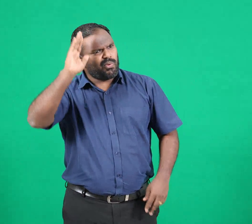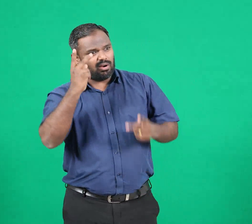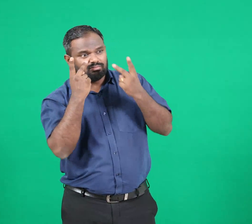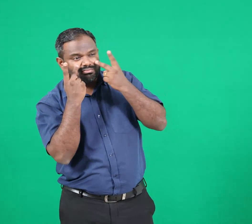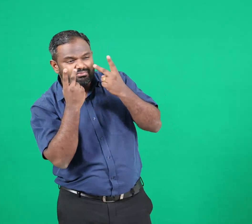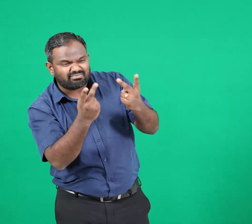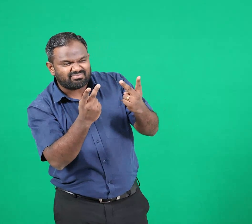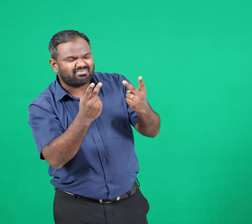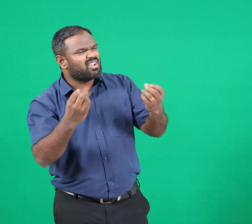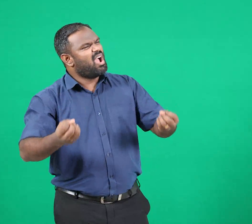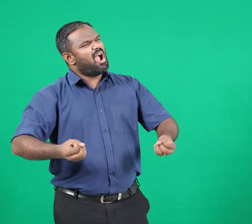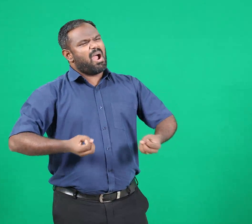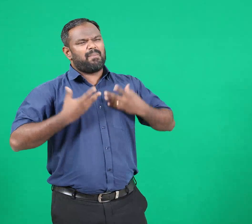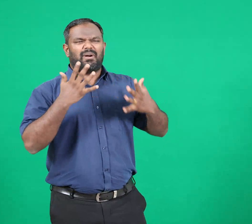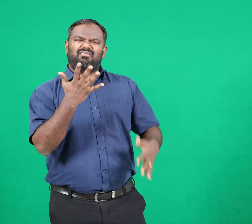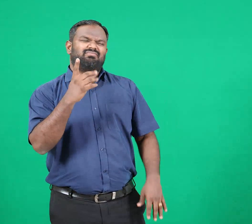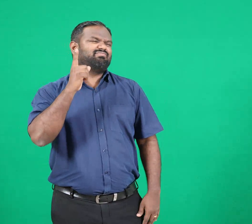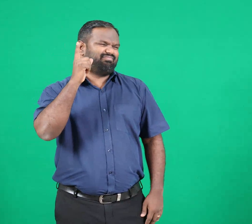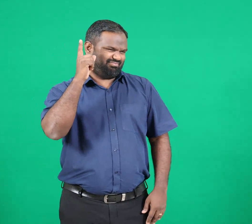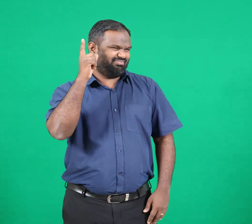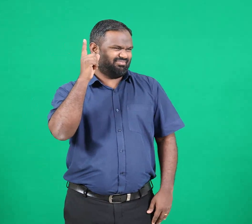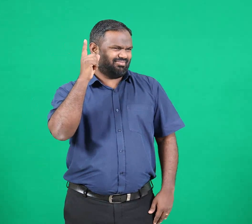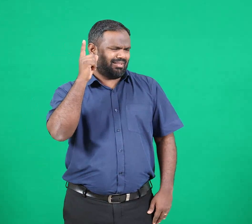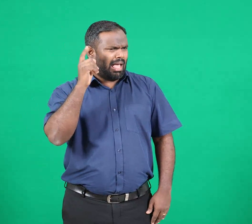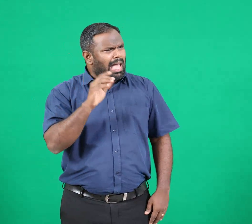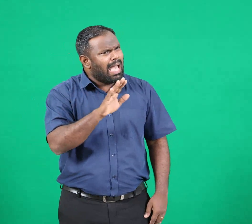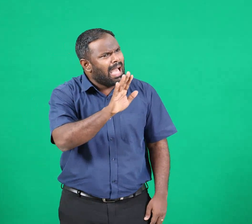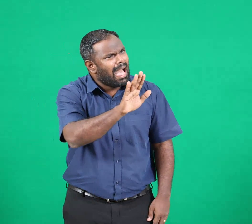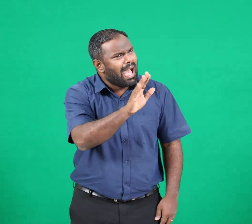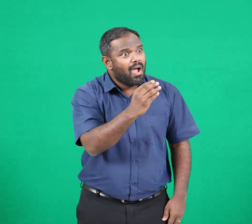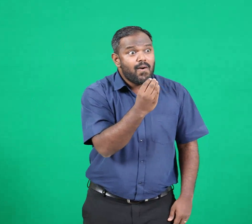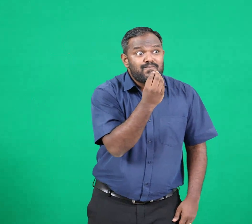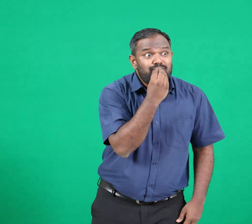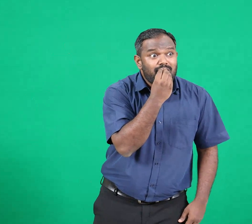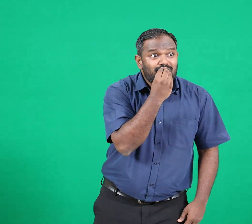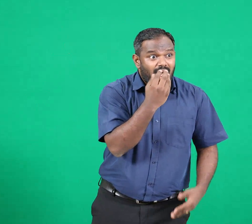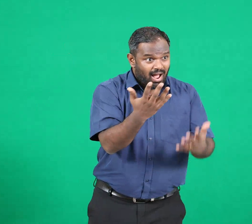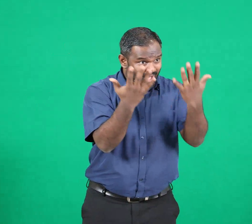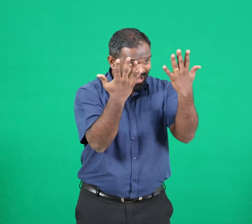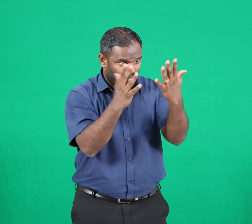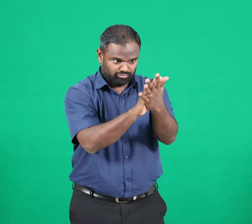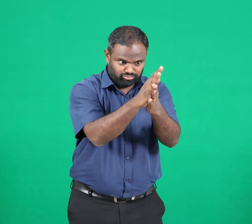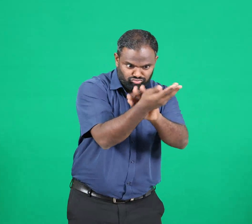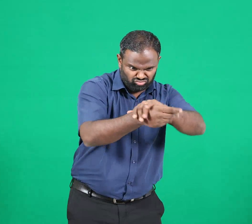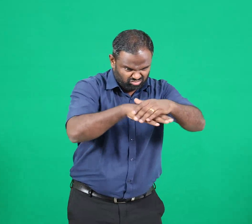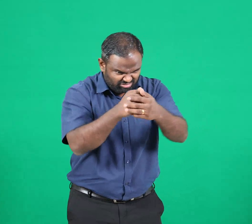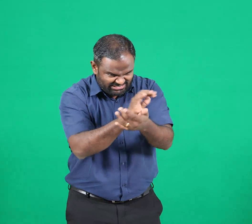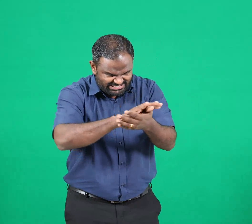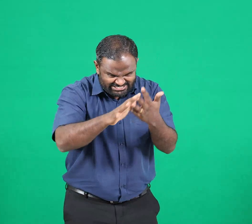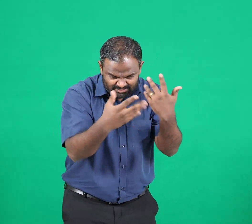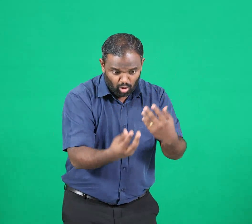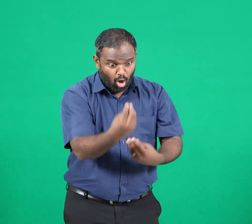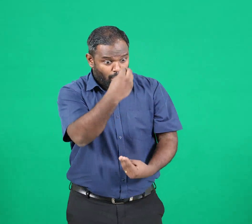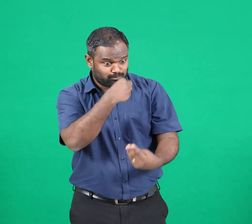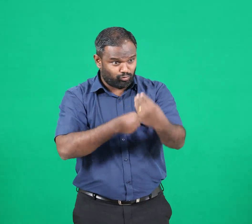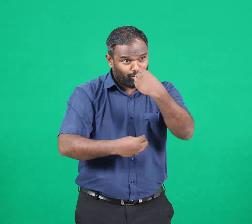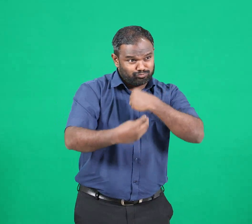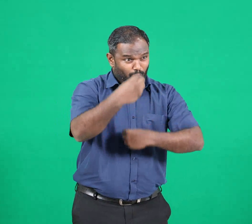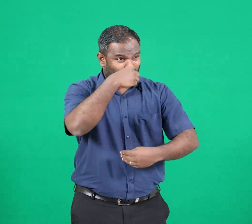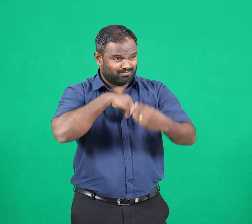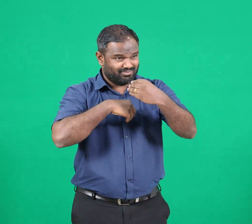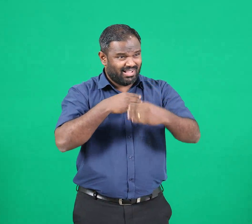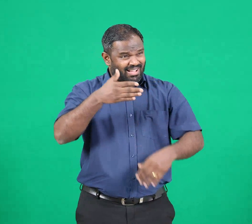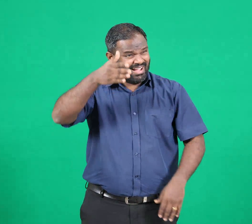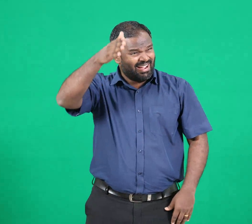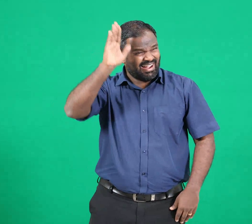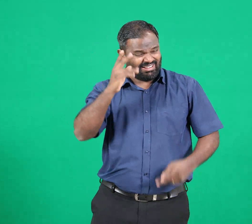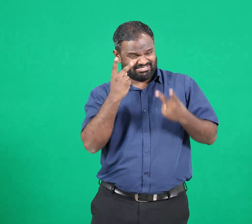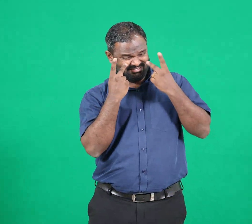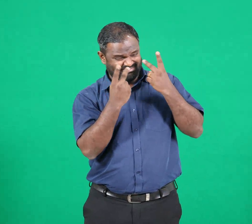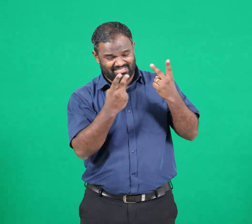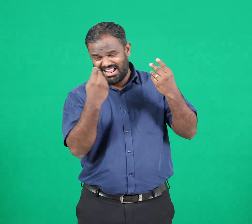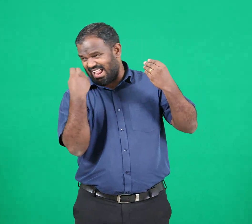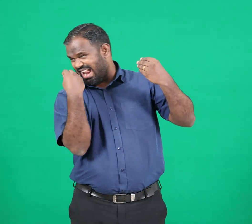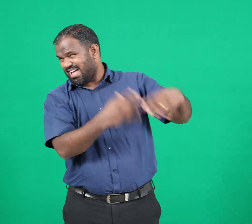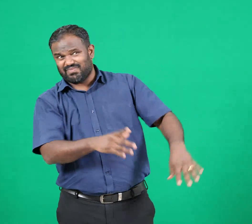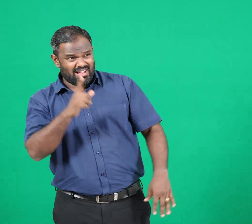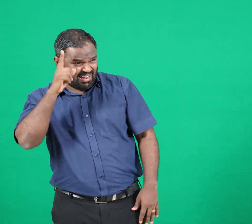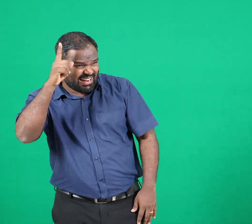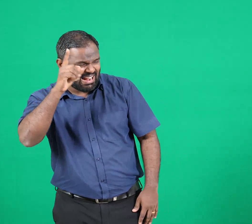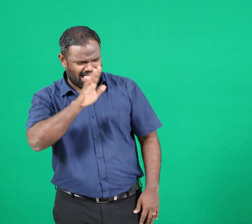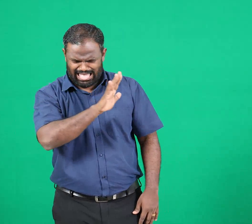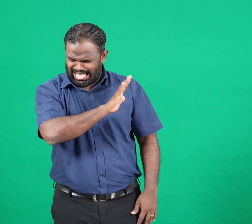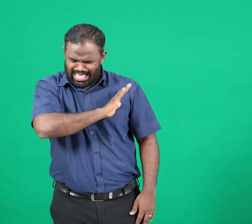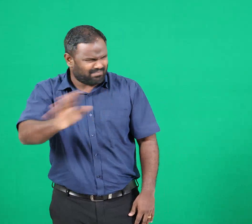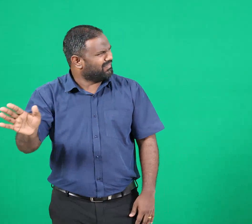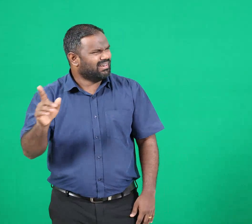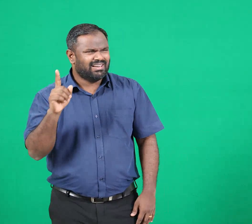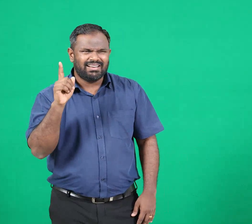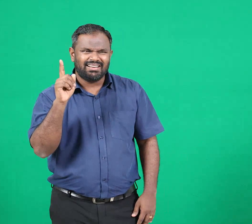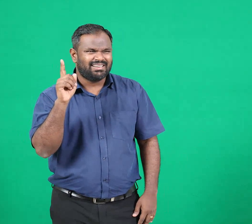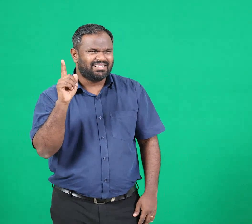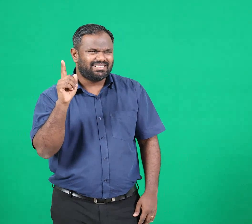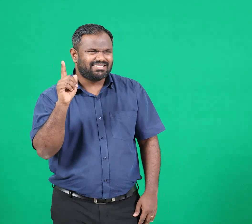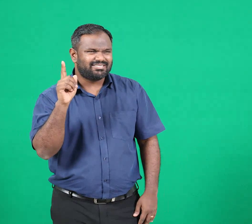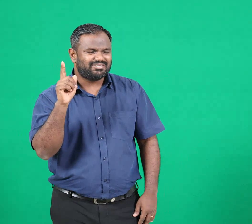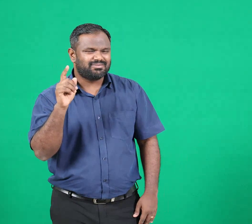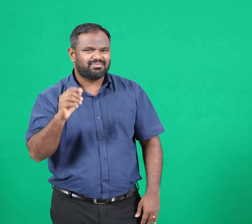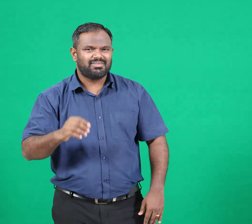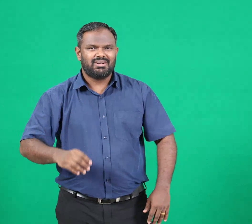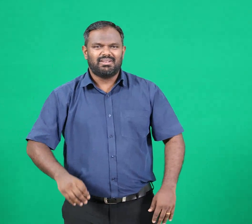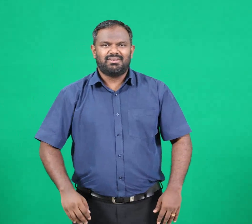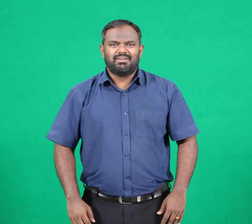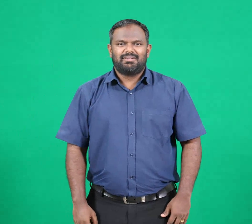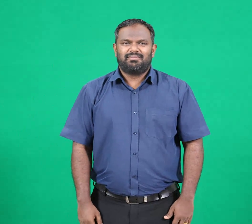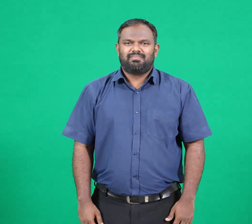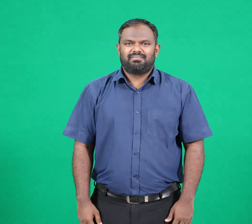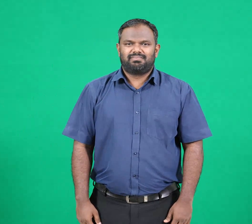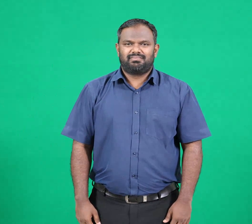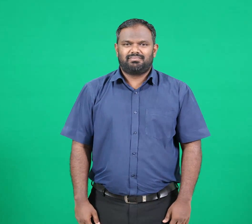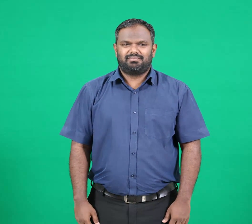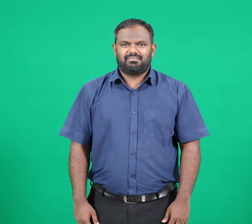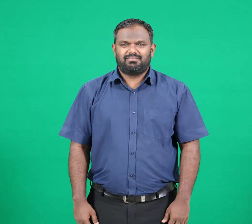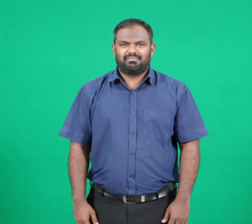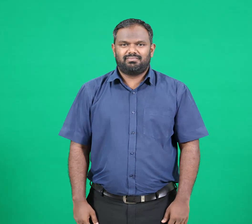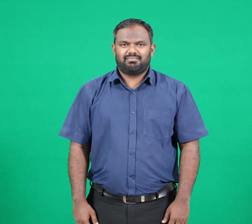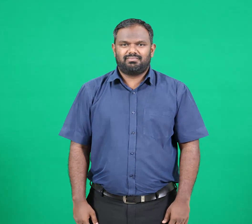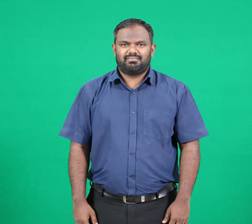These are what defile a man, but eating with unwashed hands does not defile him."